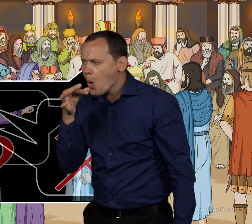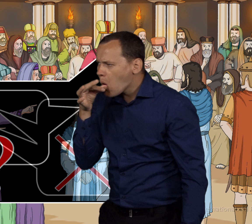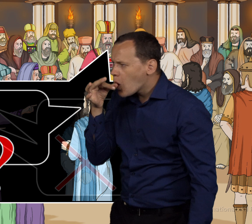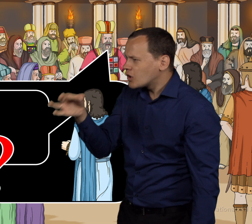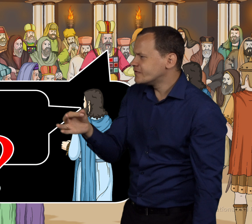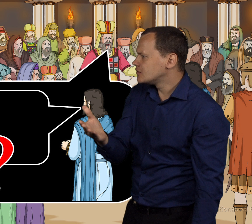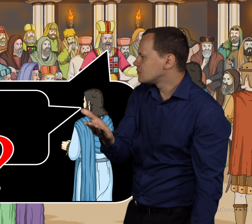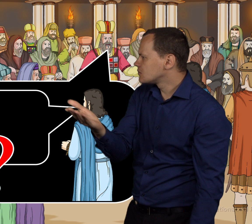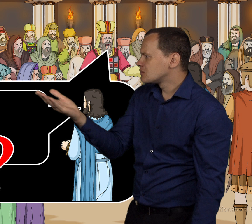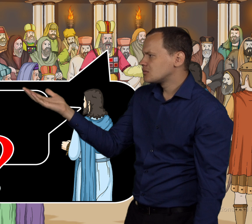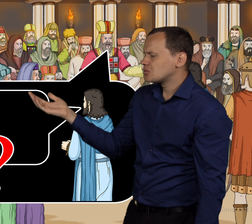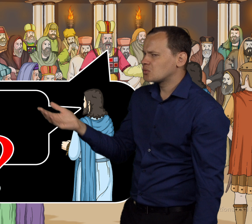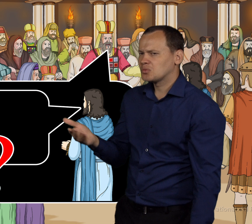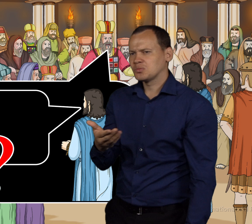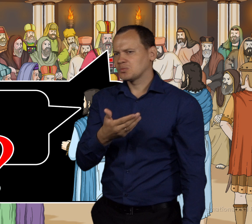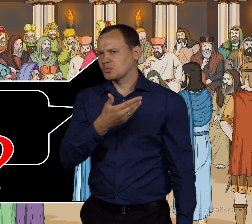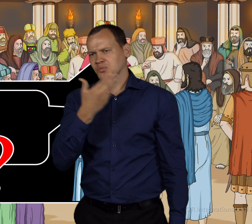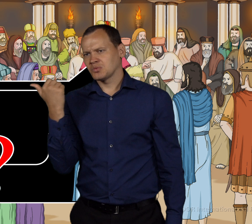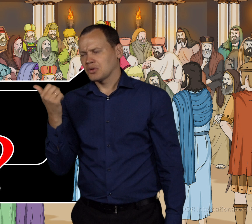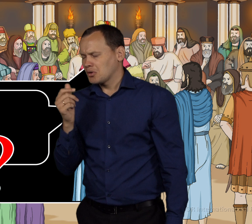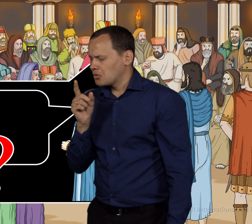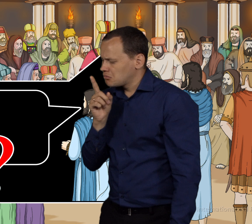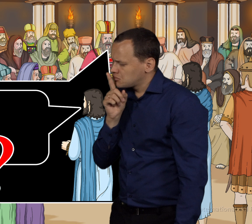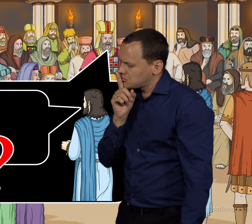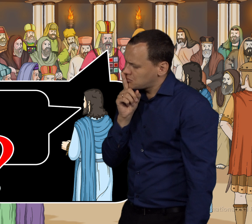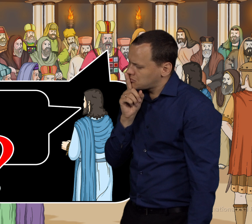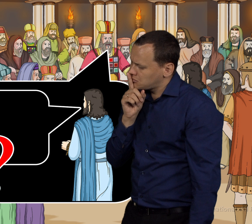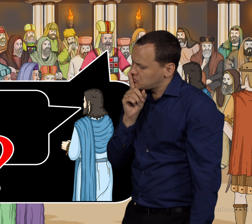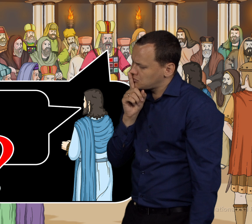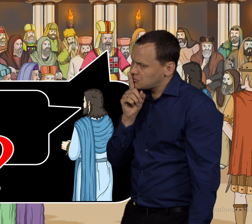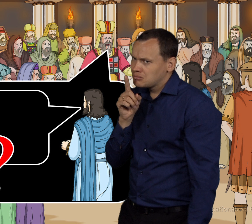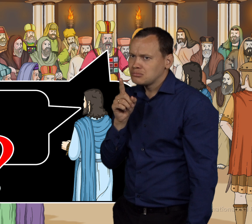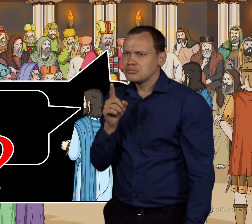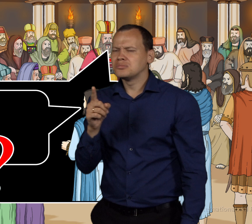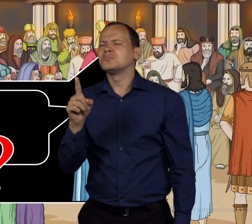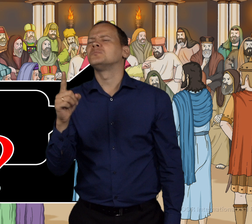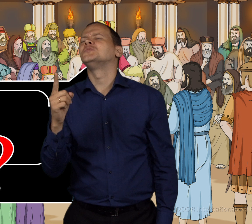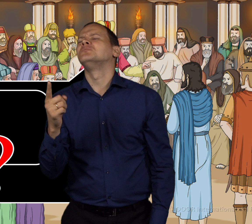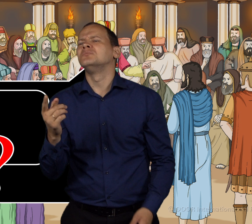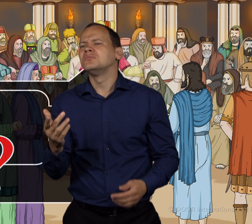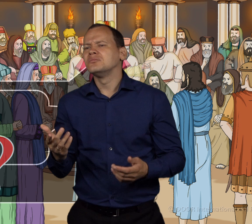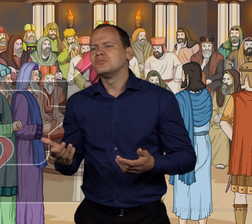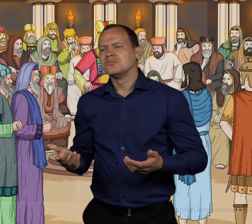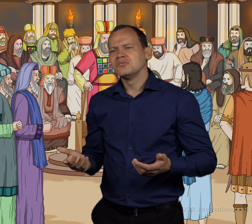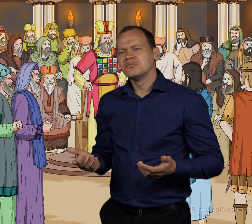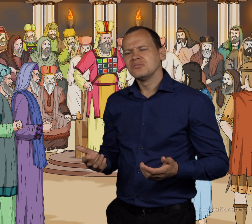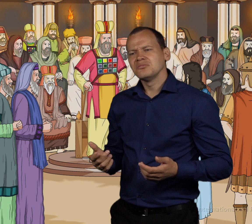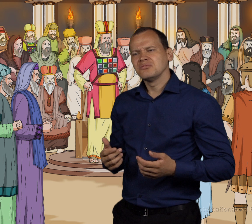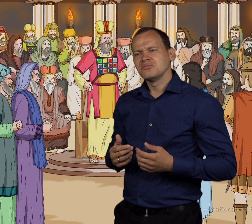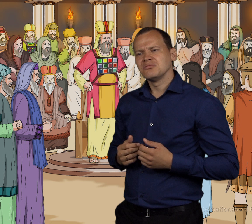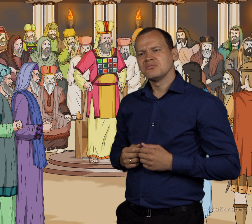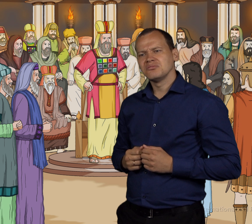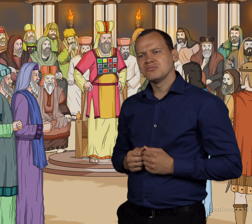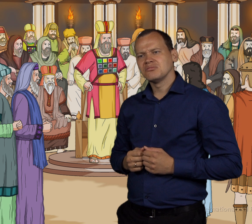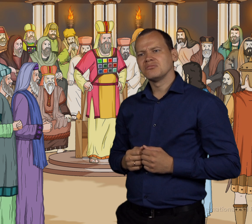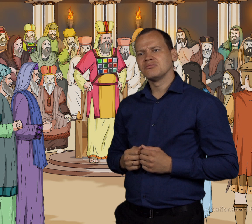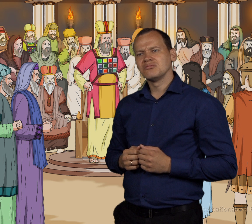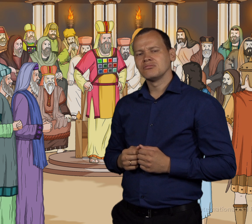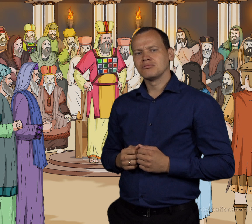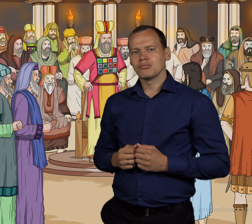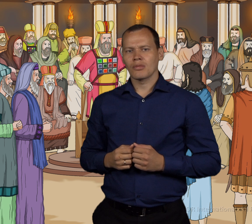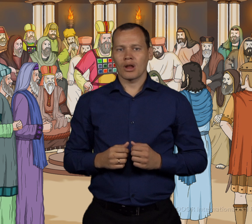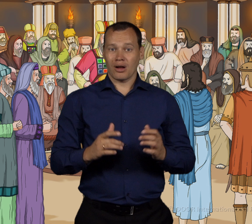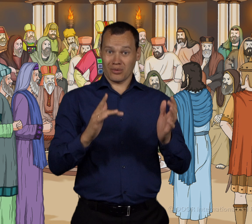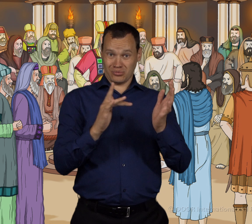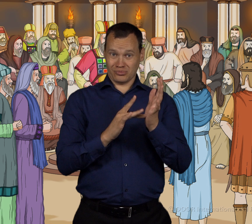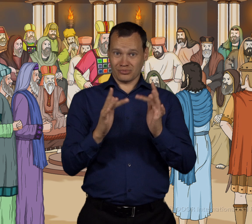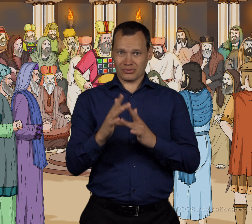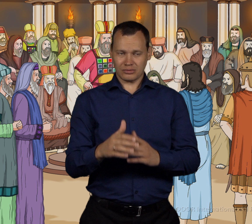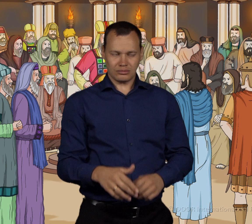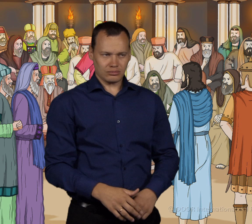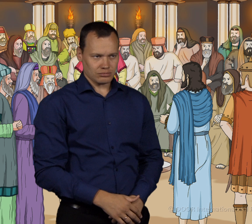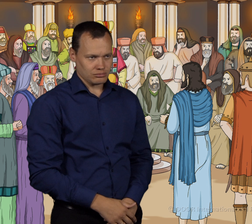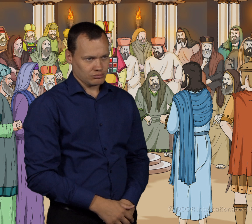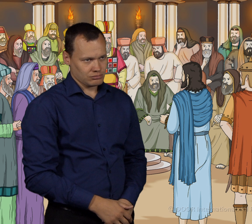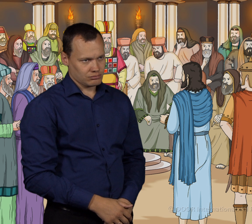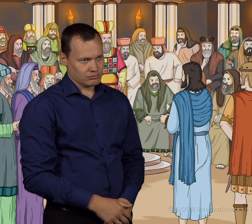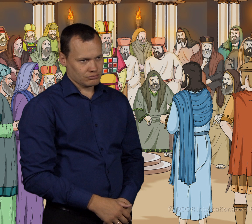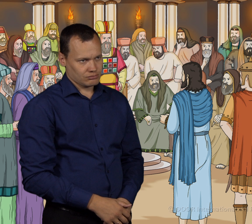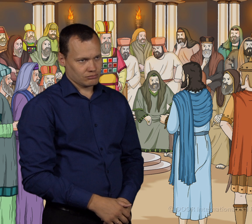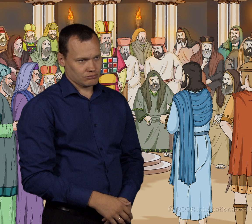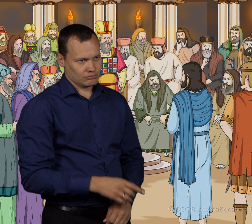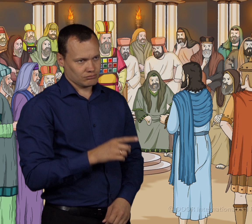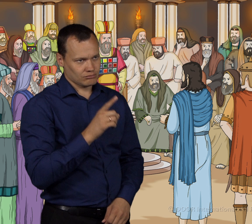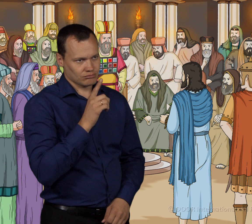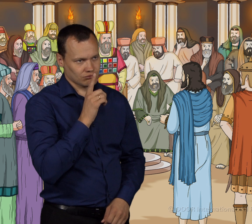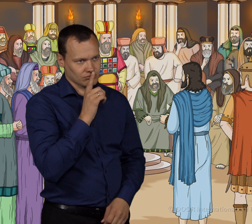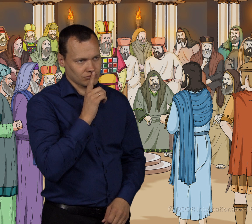What are these men testifying against You?”